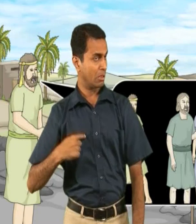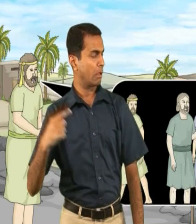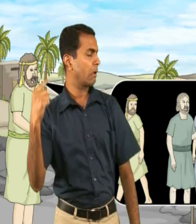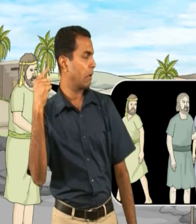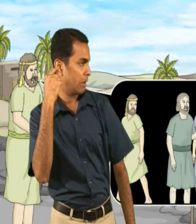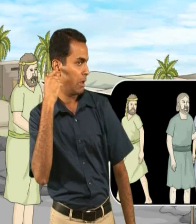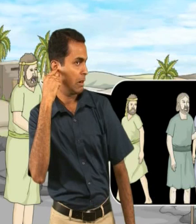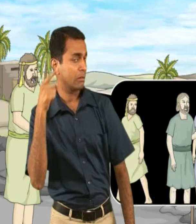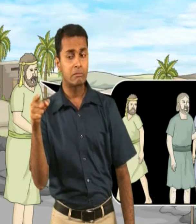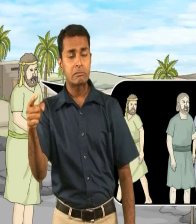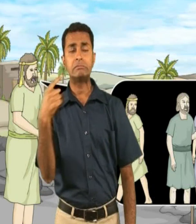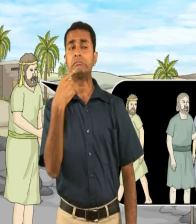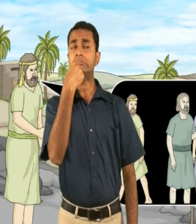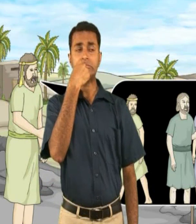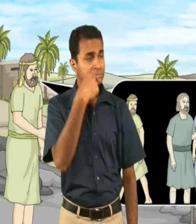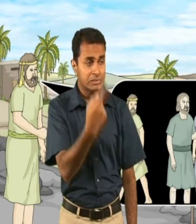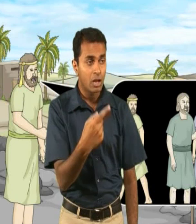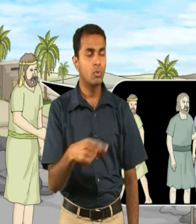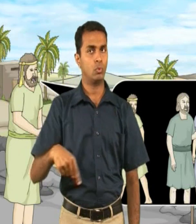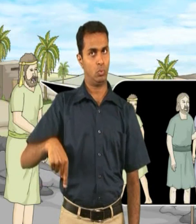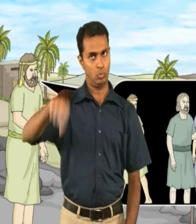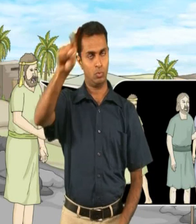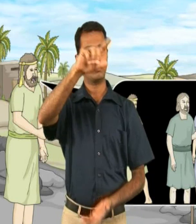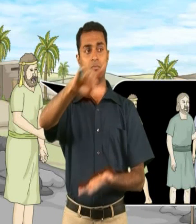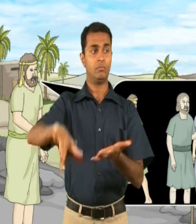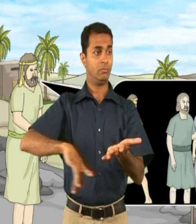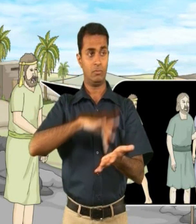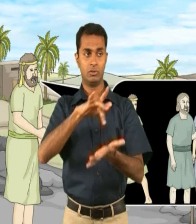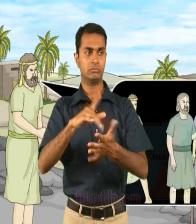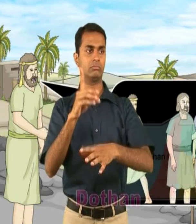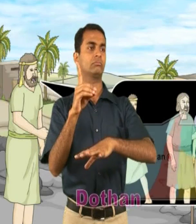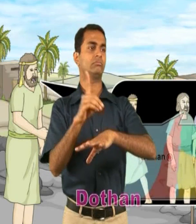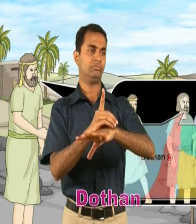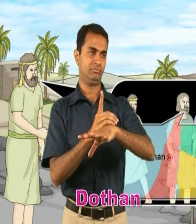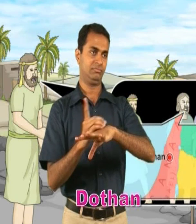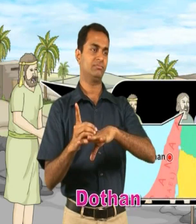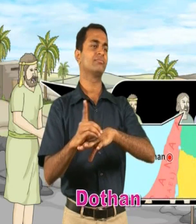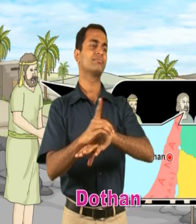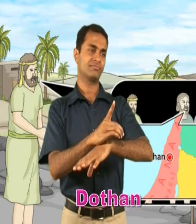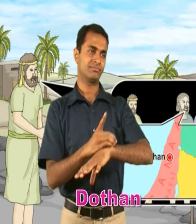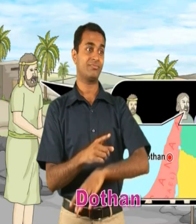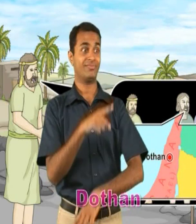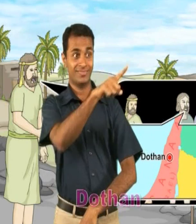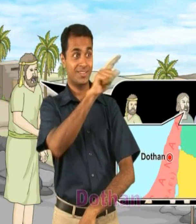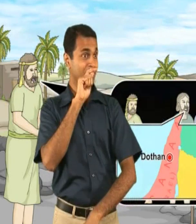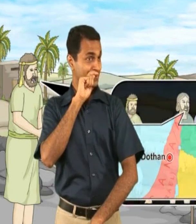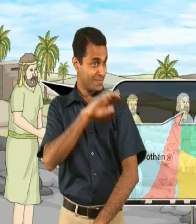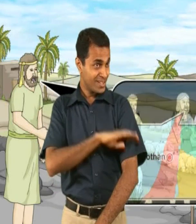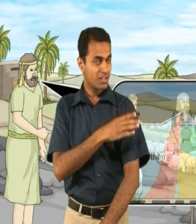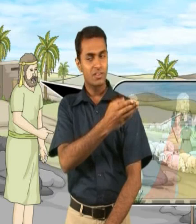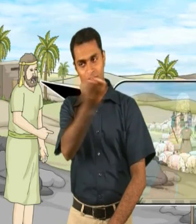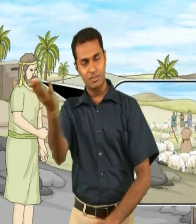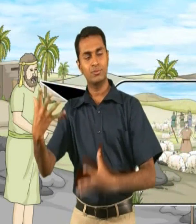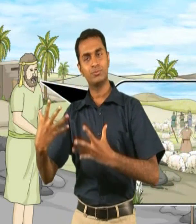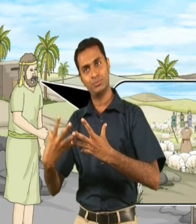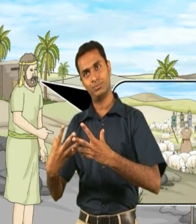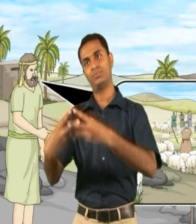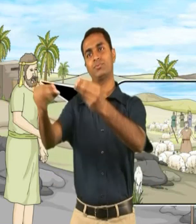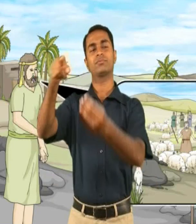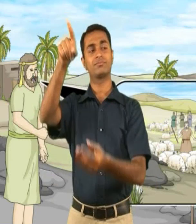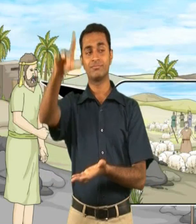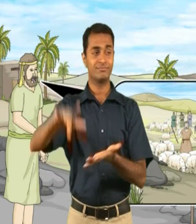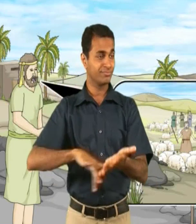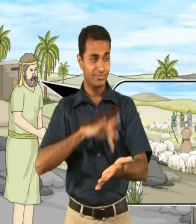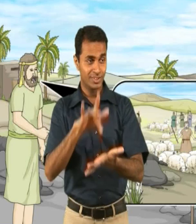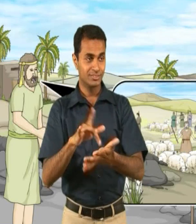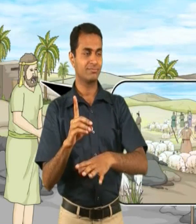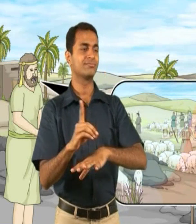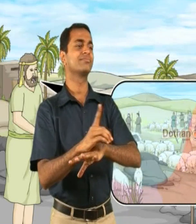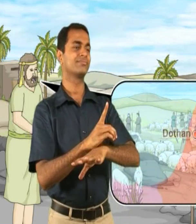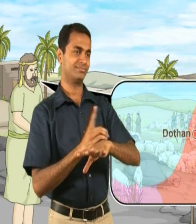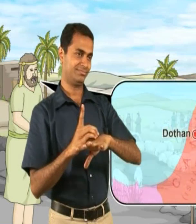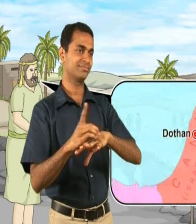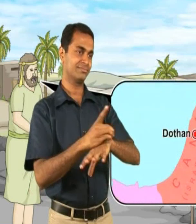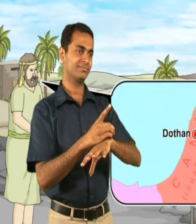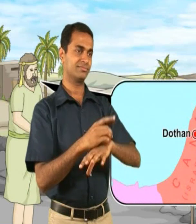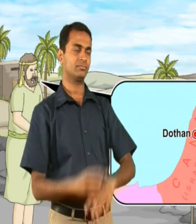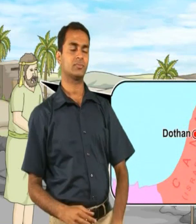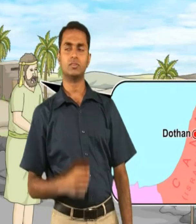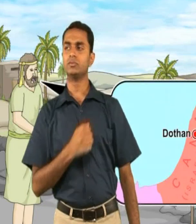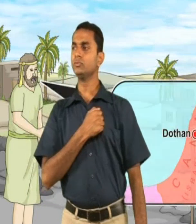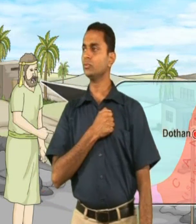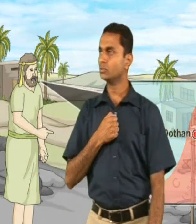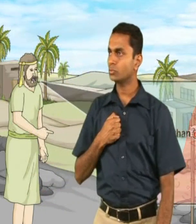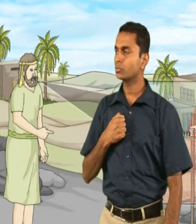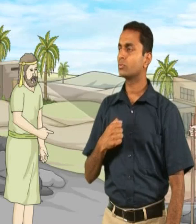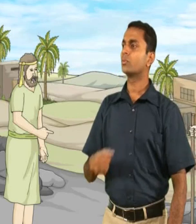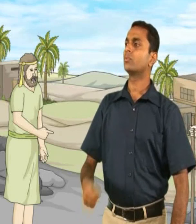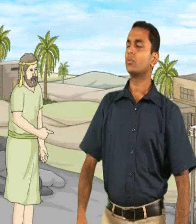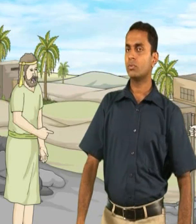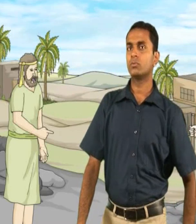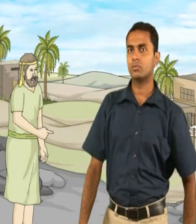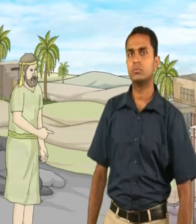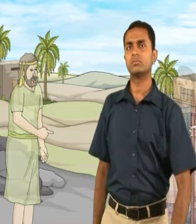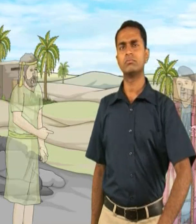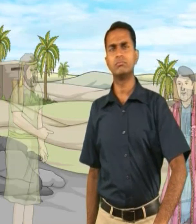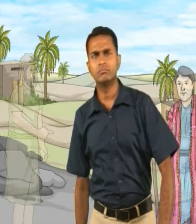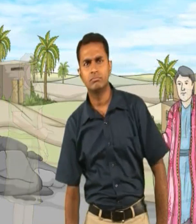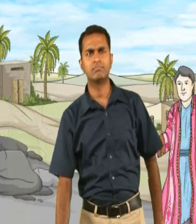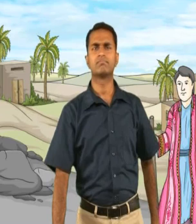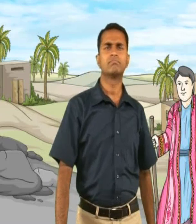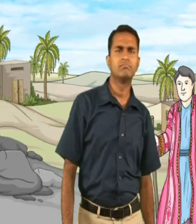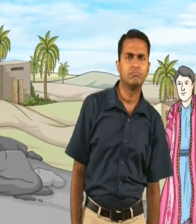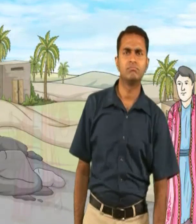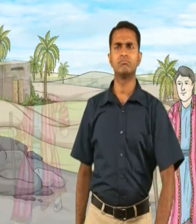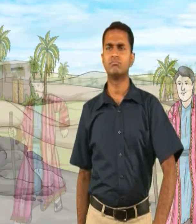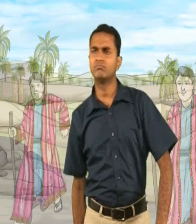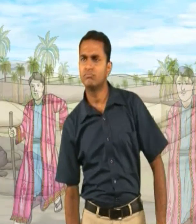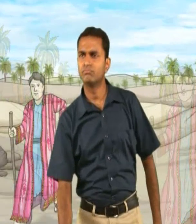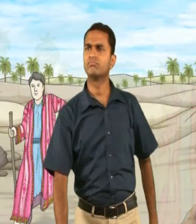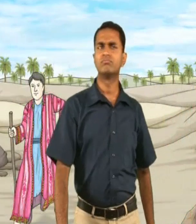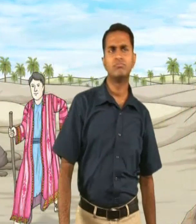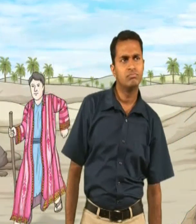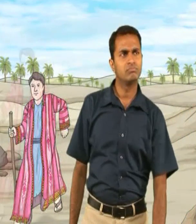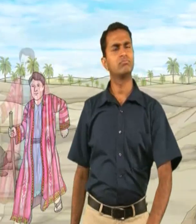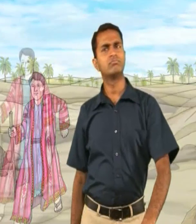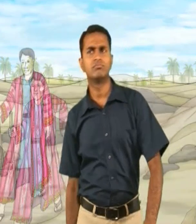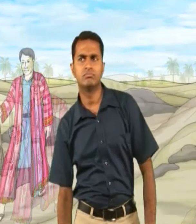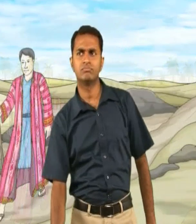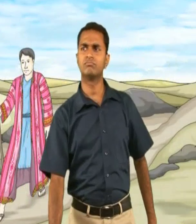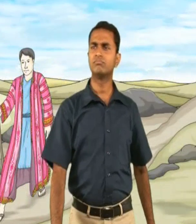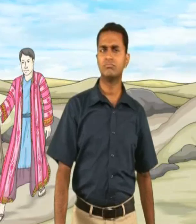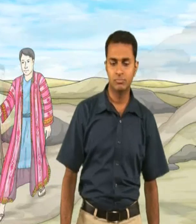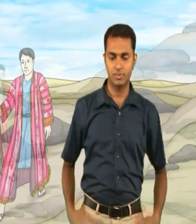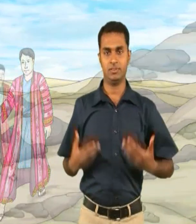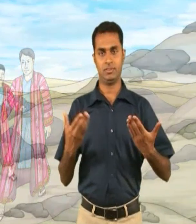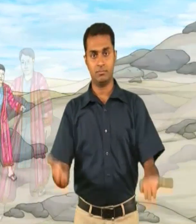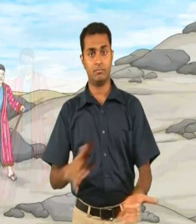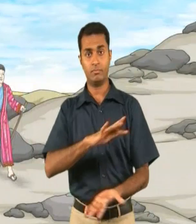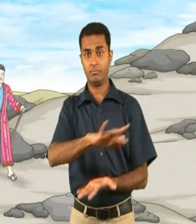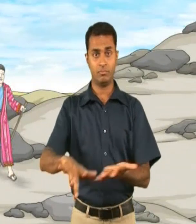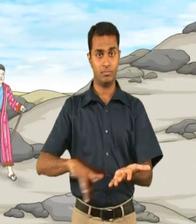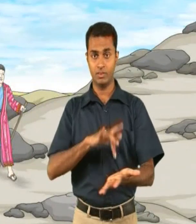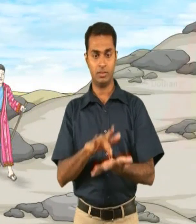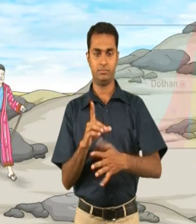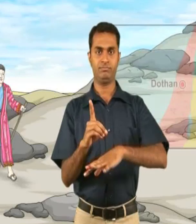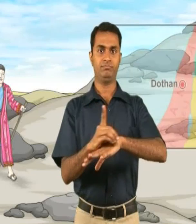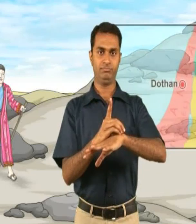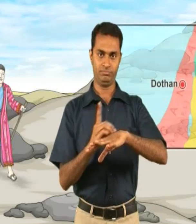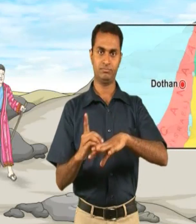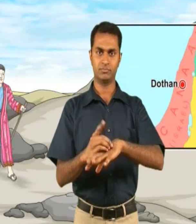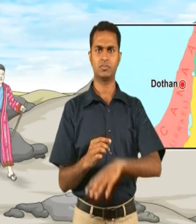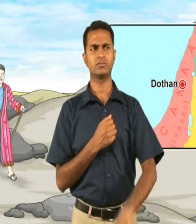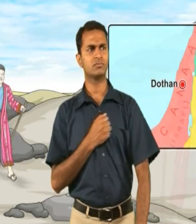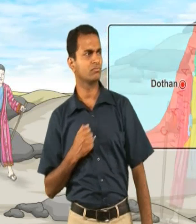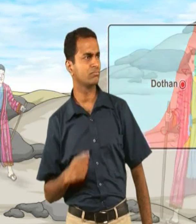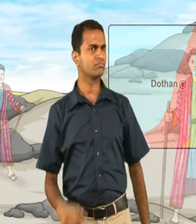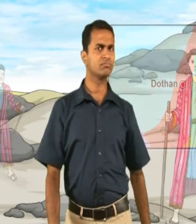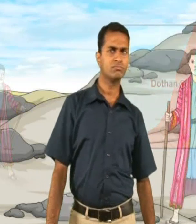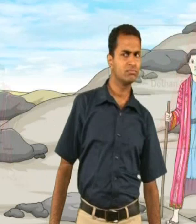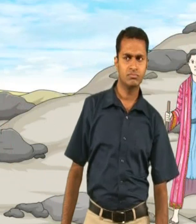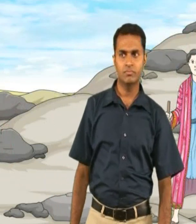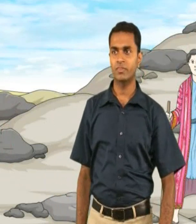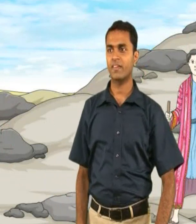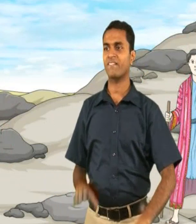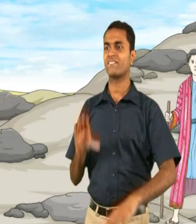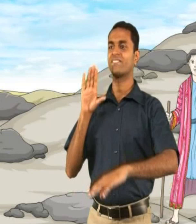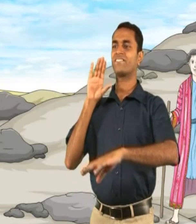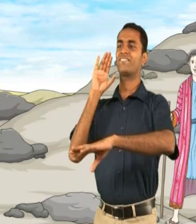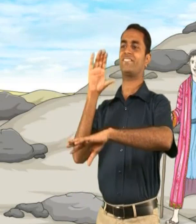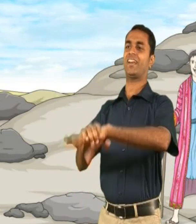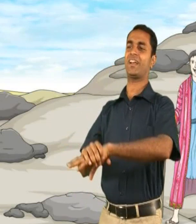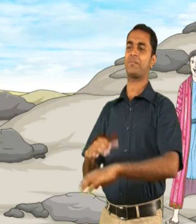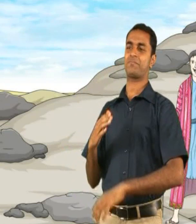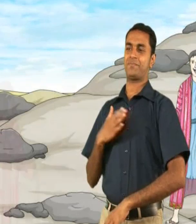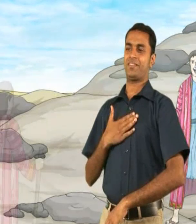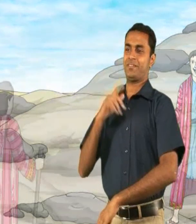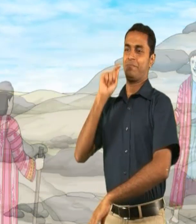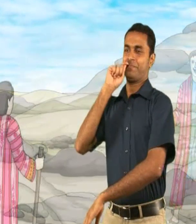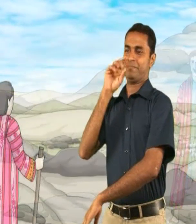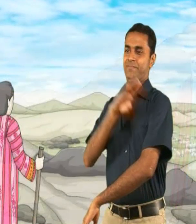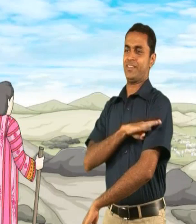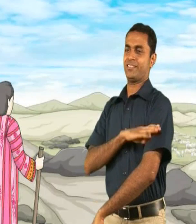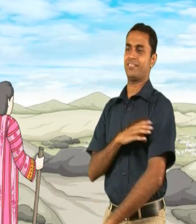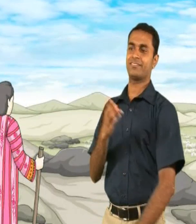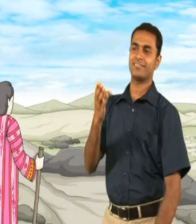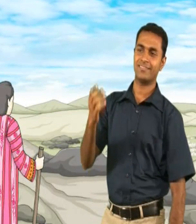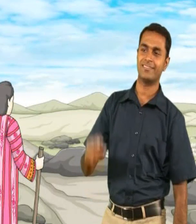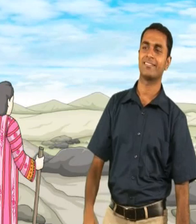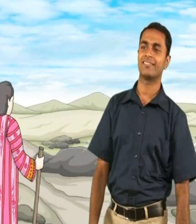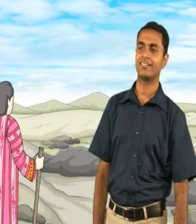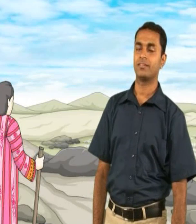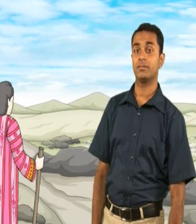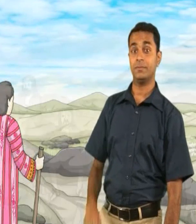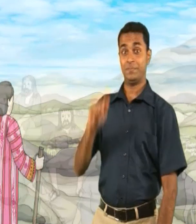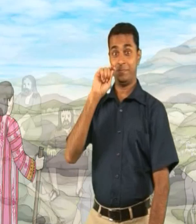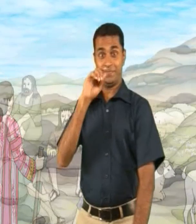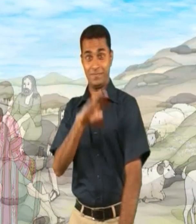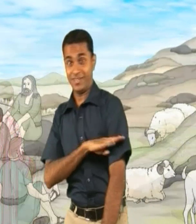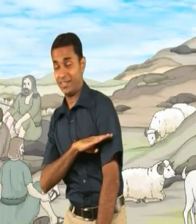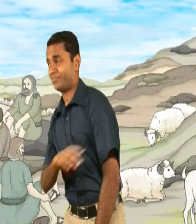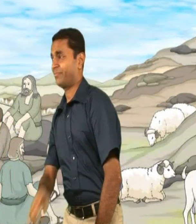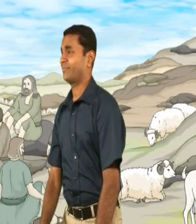“I heard them say, ‘Let us go to Dothan.’” So Joseph set out after his brothers and found them at Dothan.